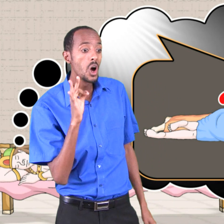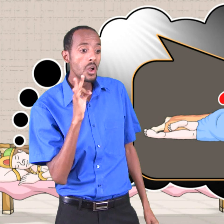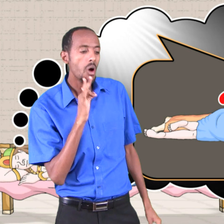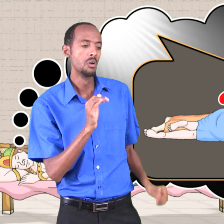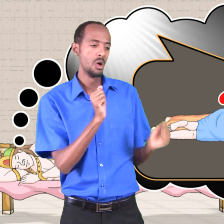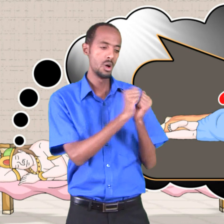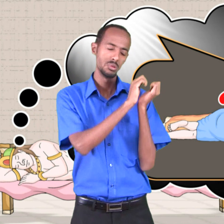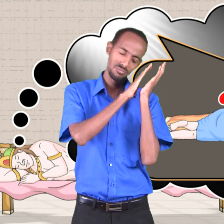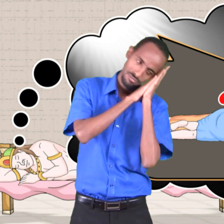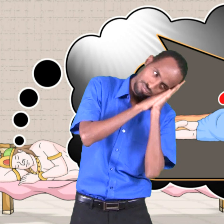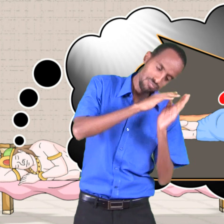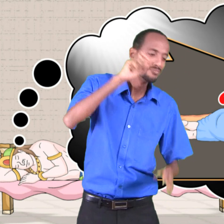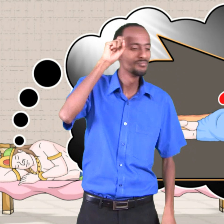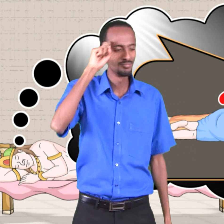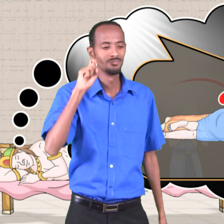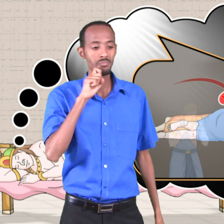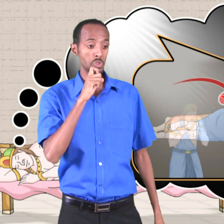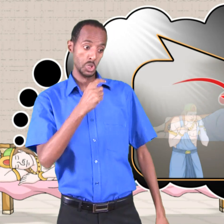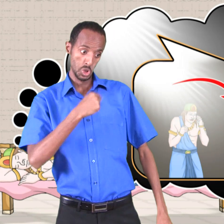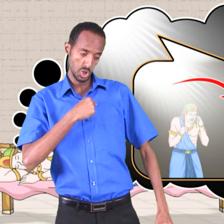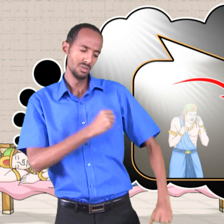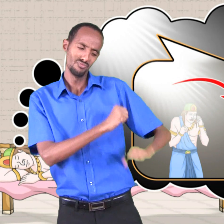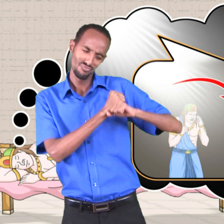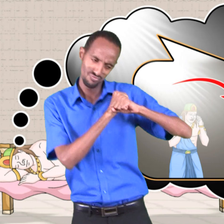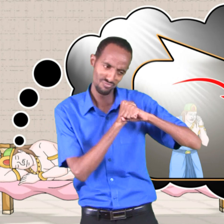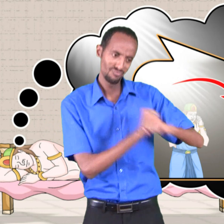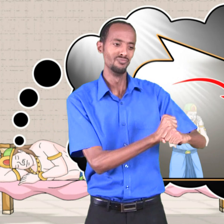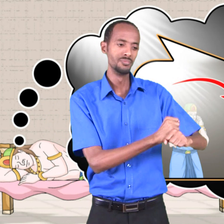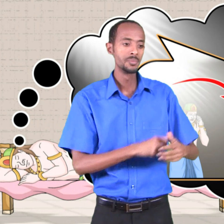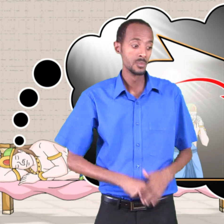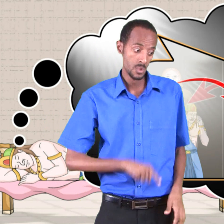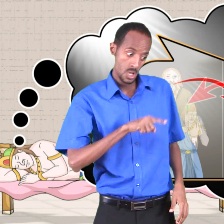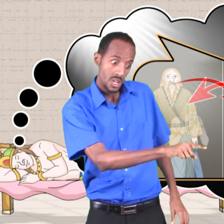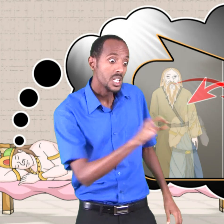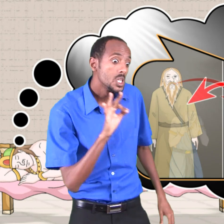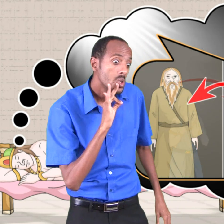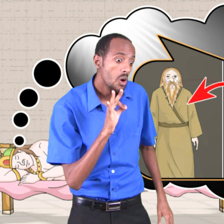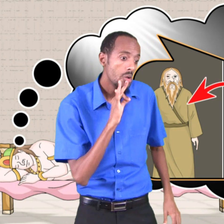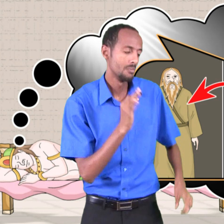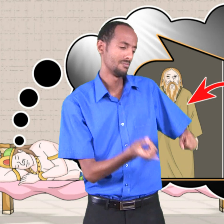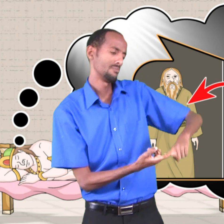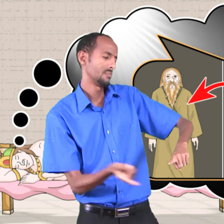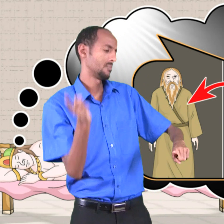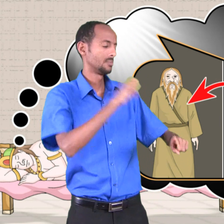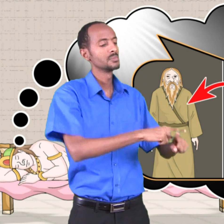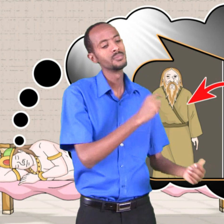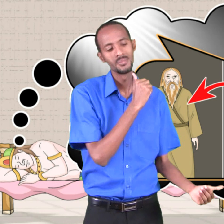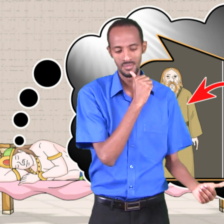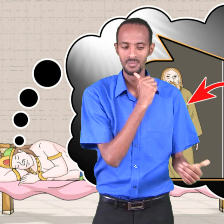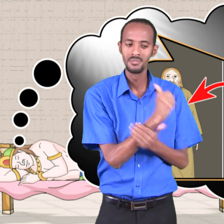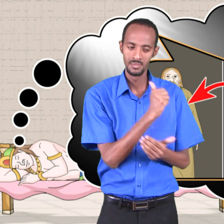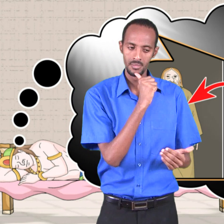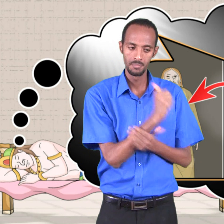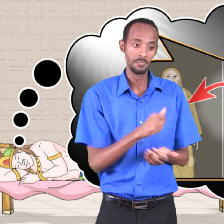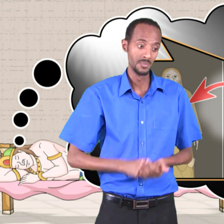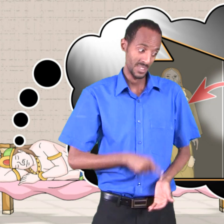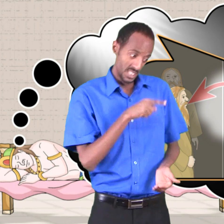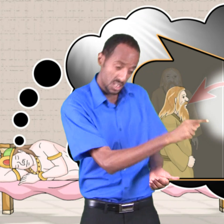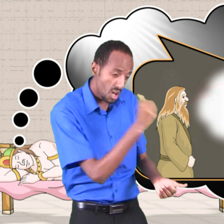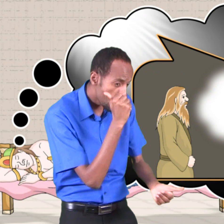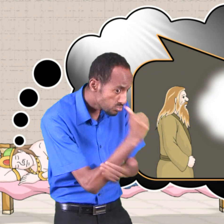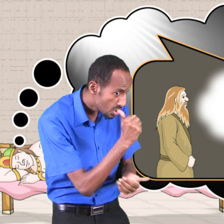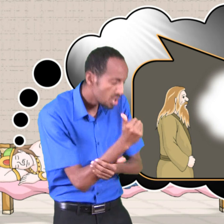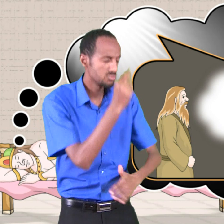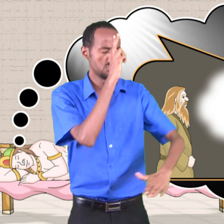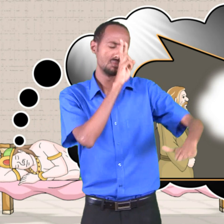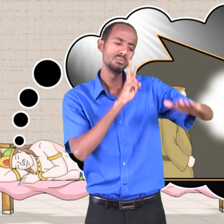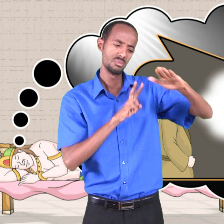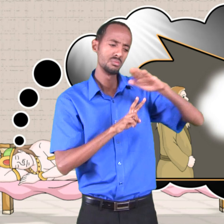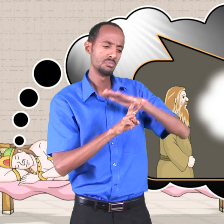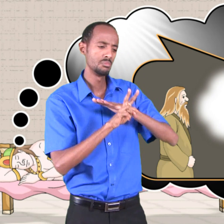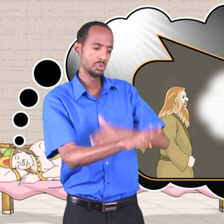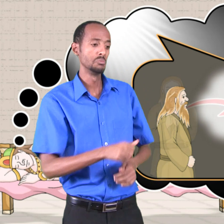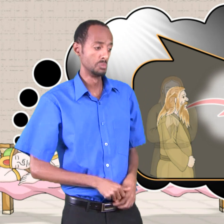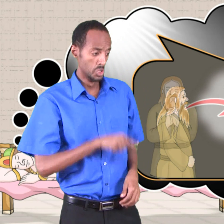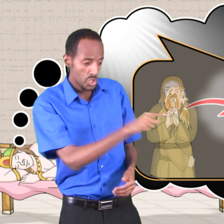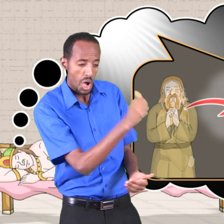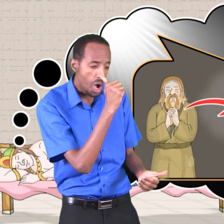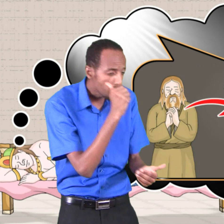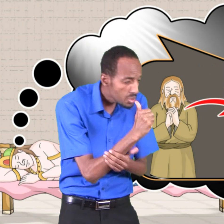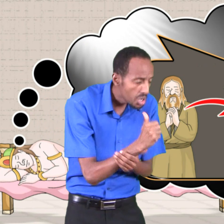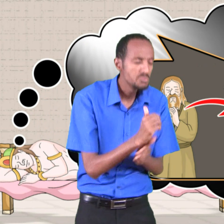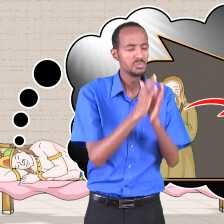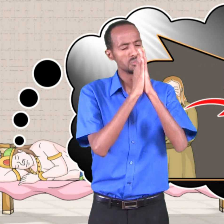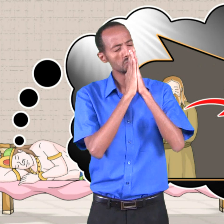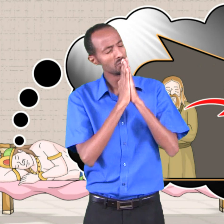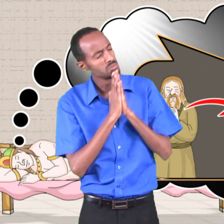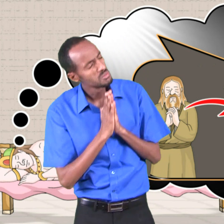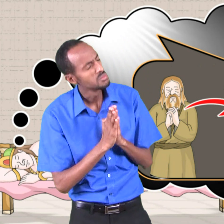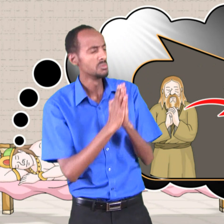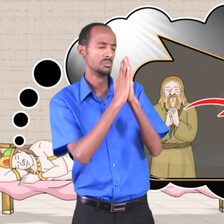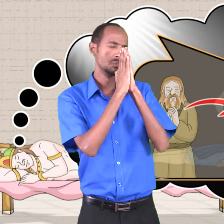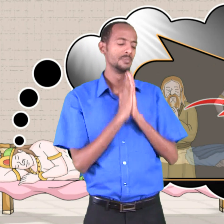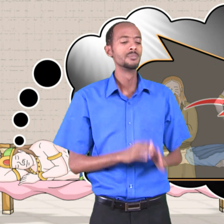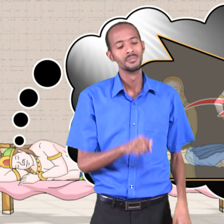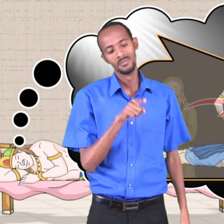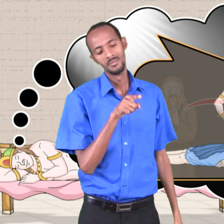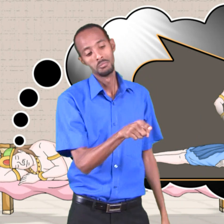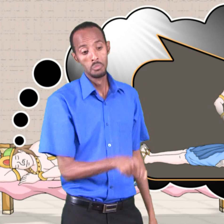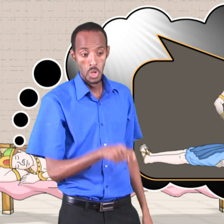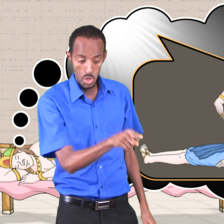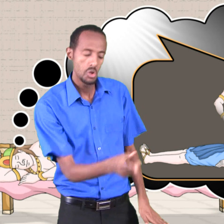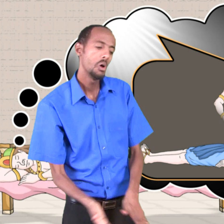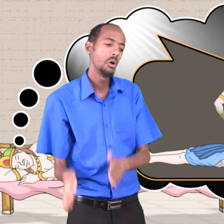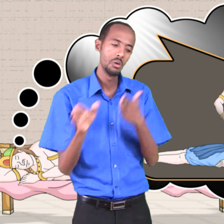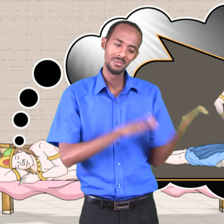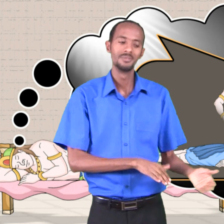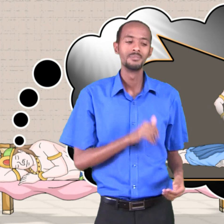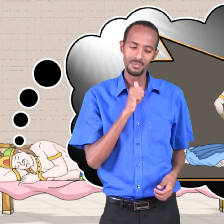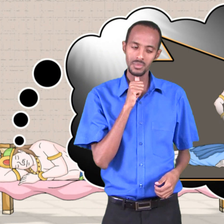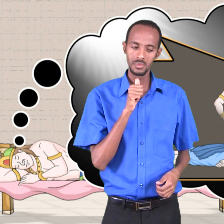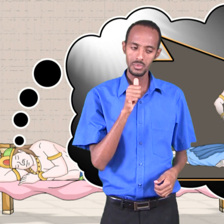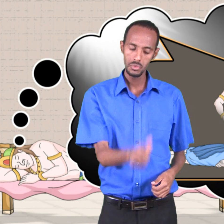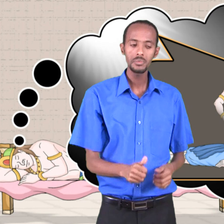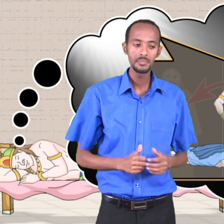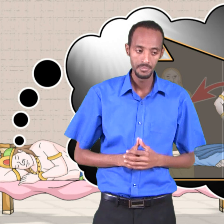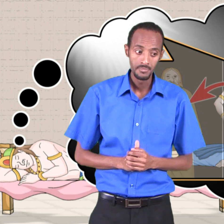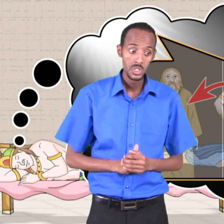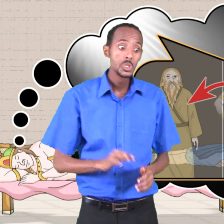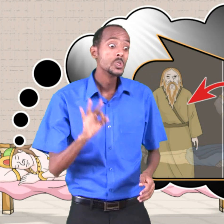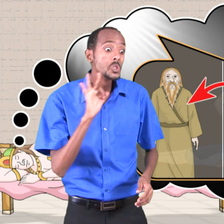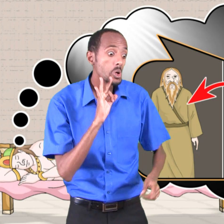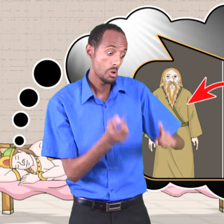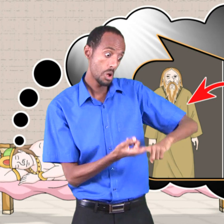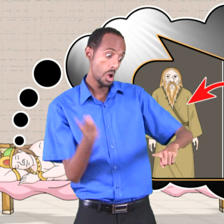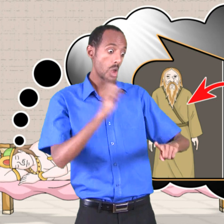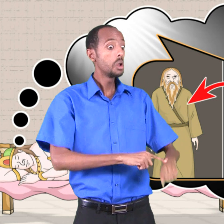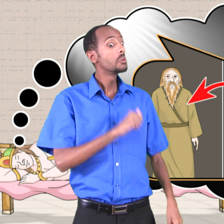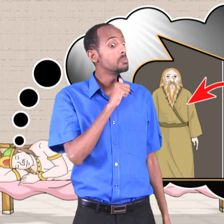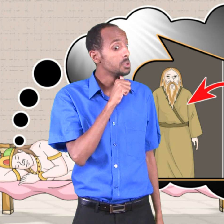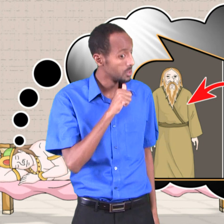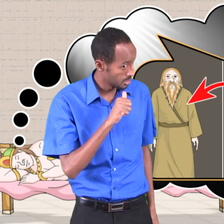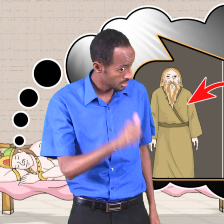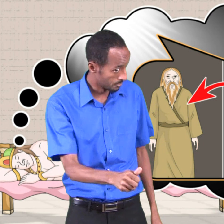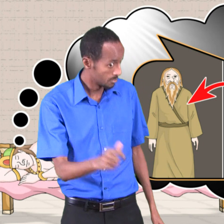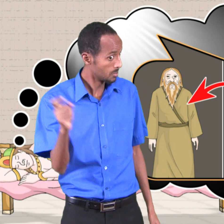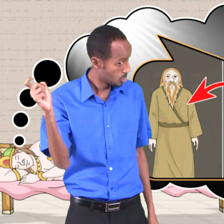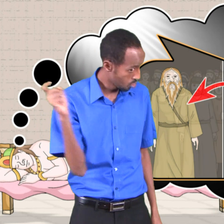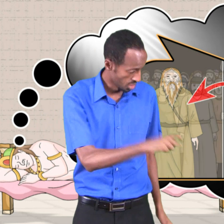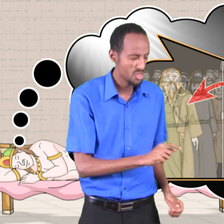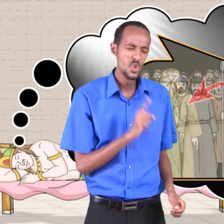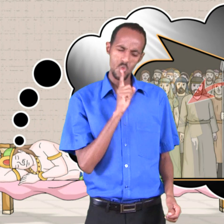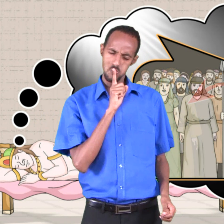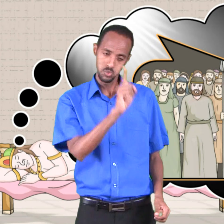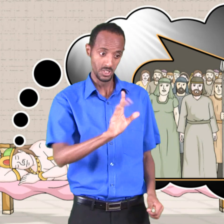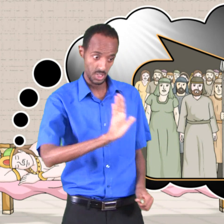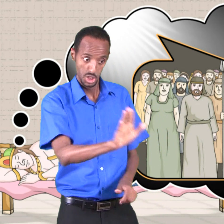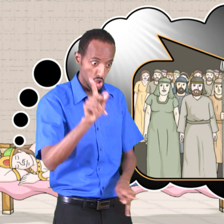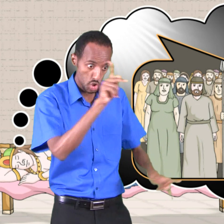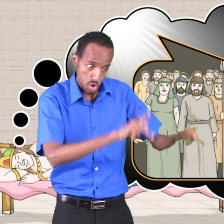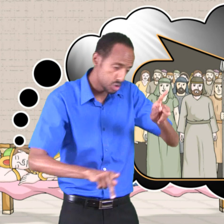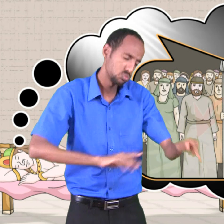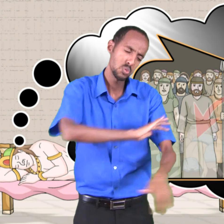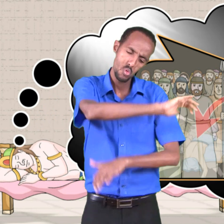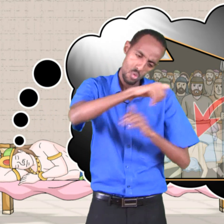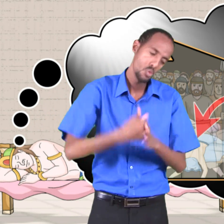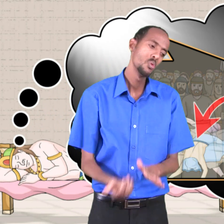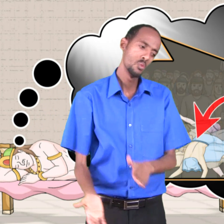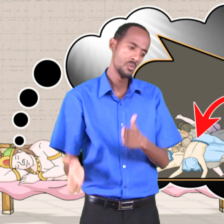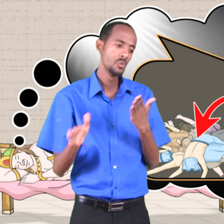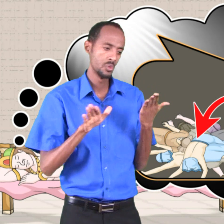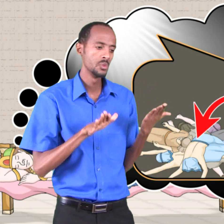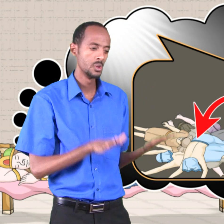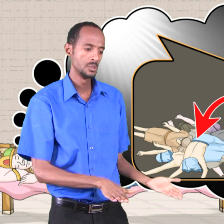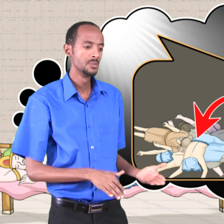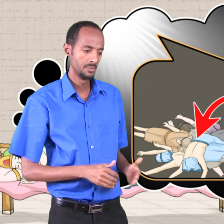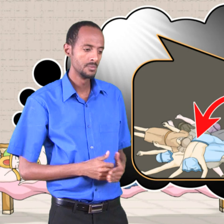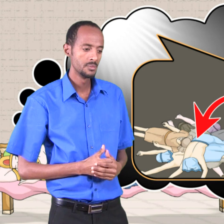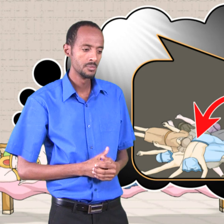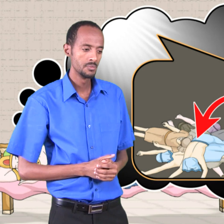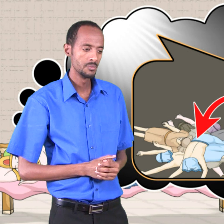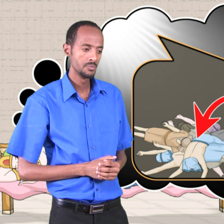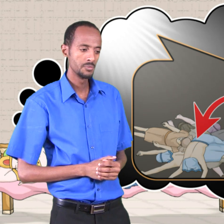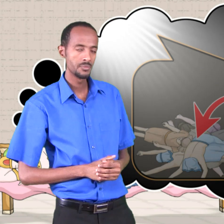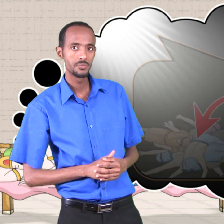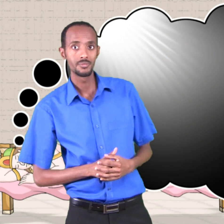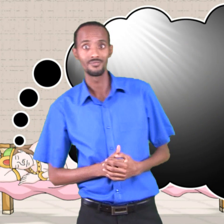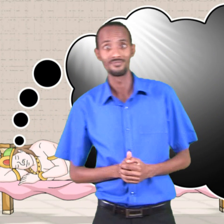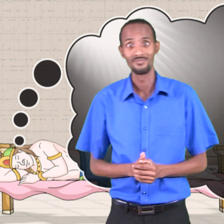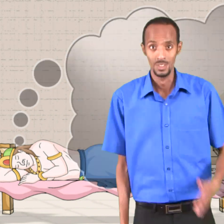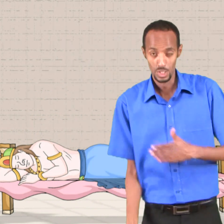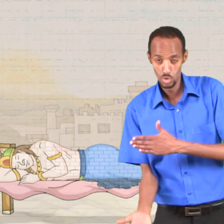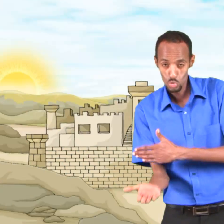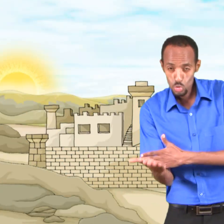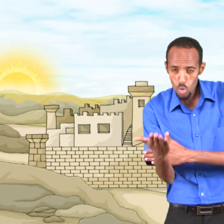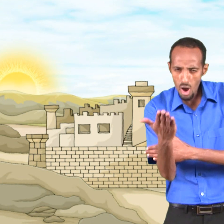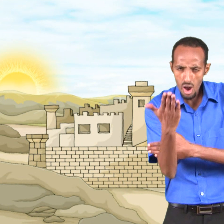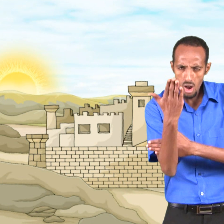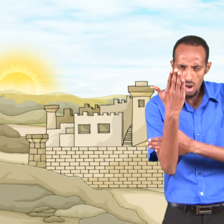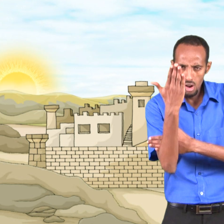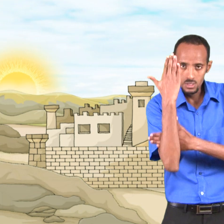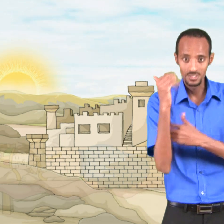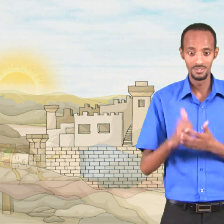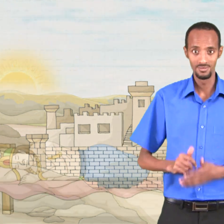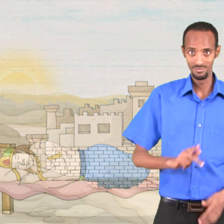Now return the man’s wife, for he is a prophet; he will pray for you and you will live. But if you do not restore her, be aware that you will surely die—you and all who belong to you.”